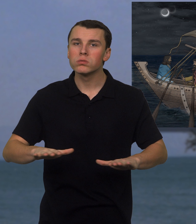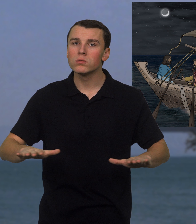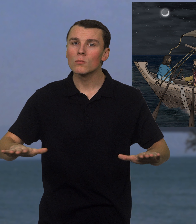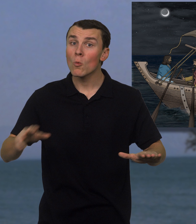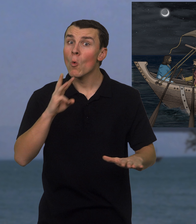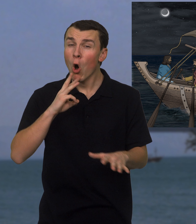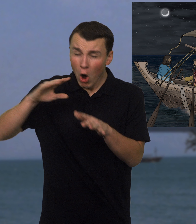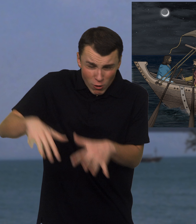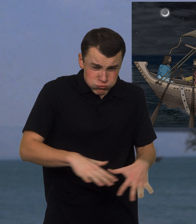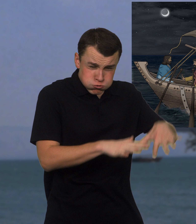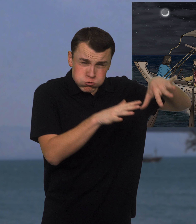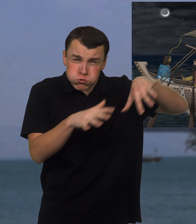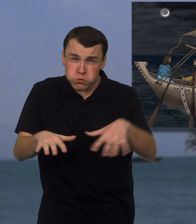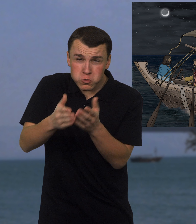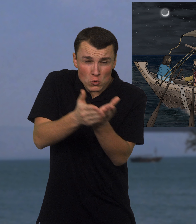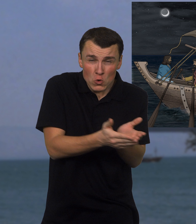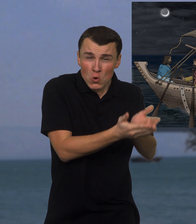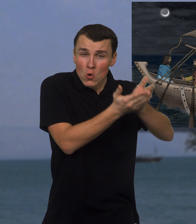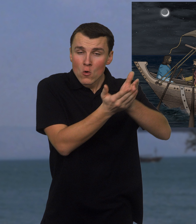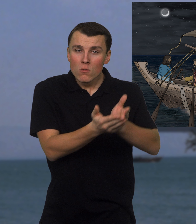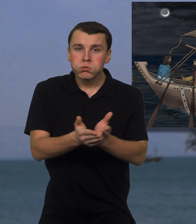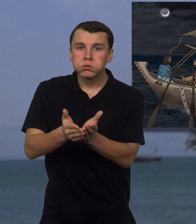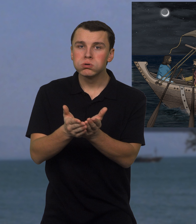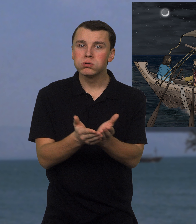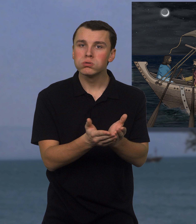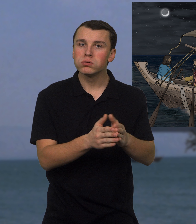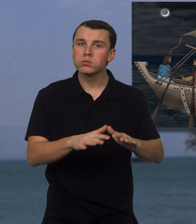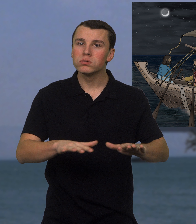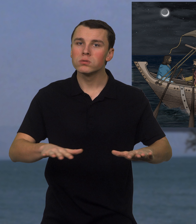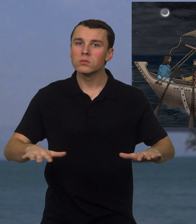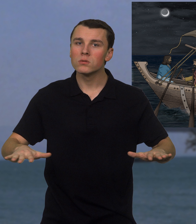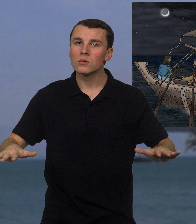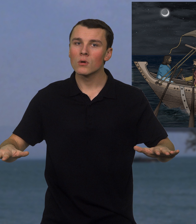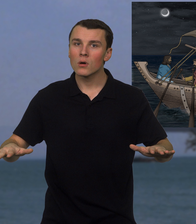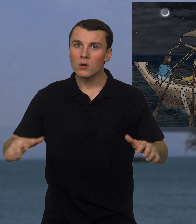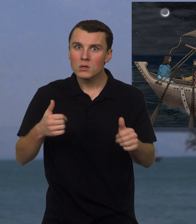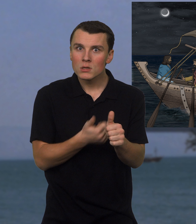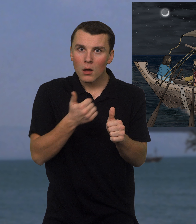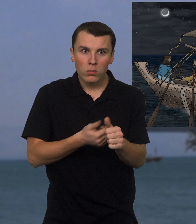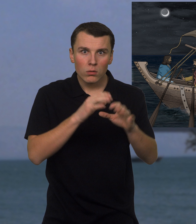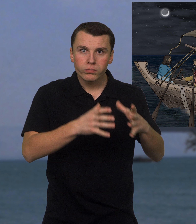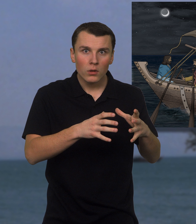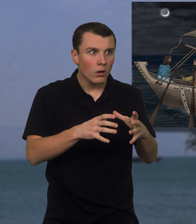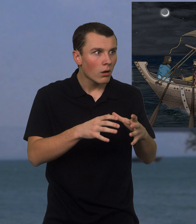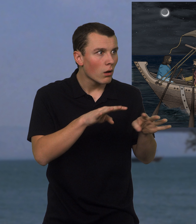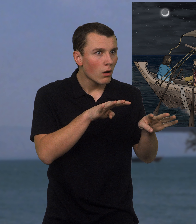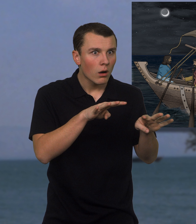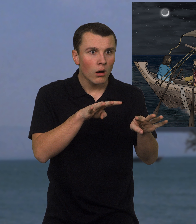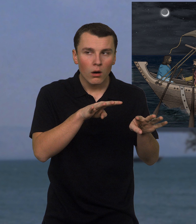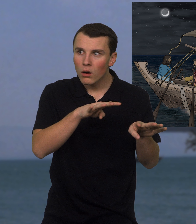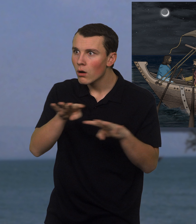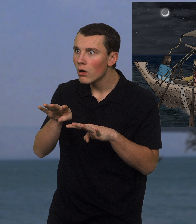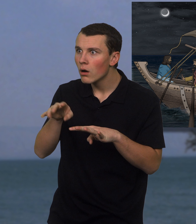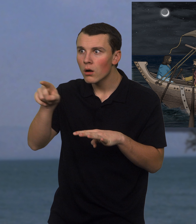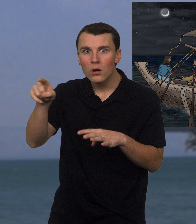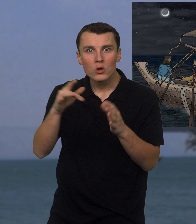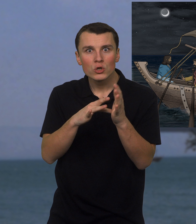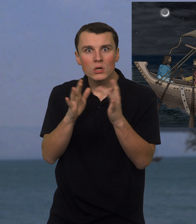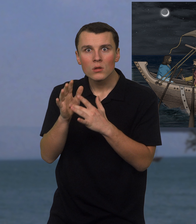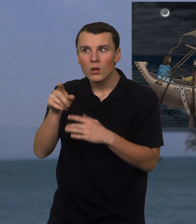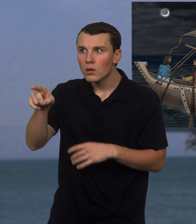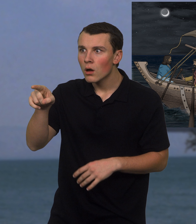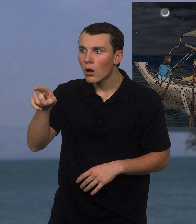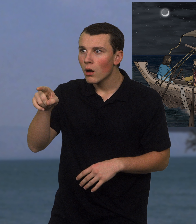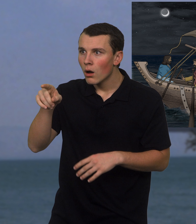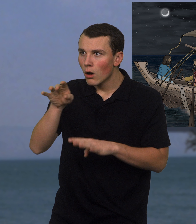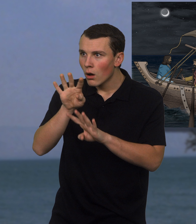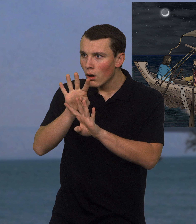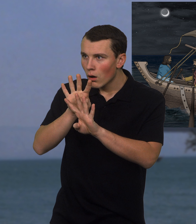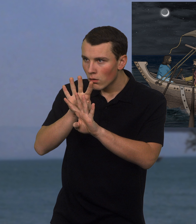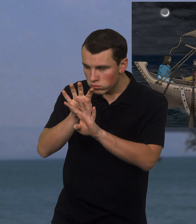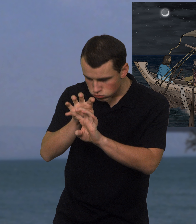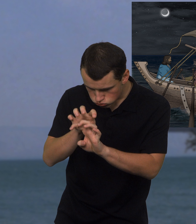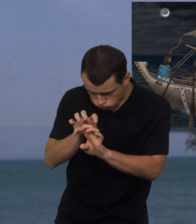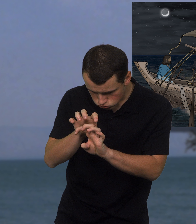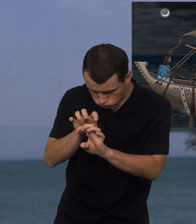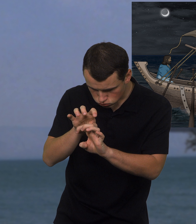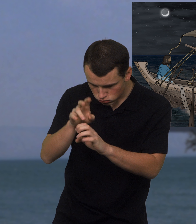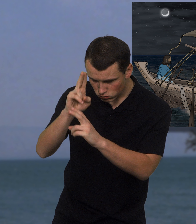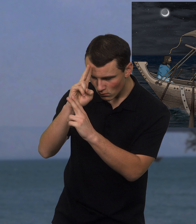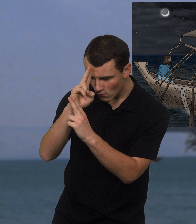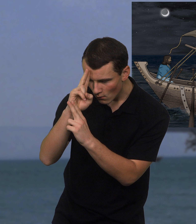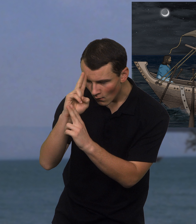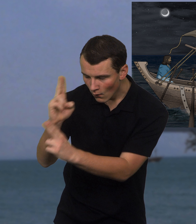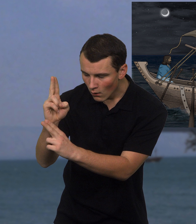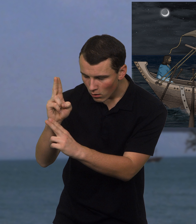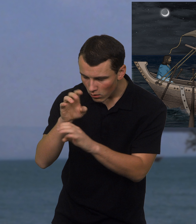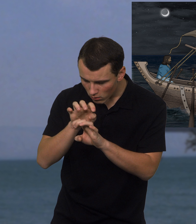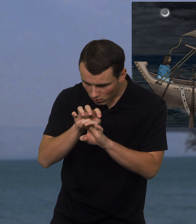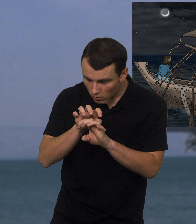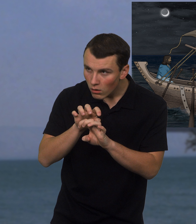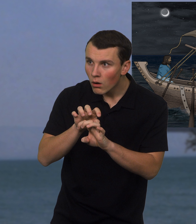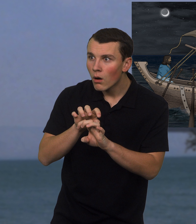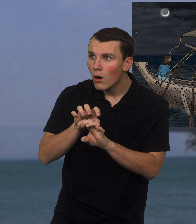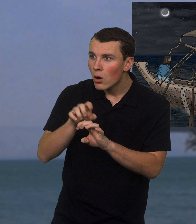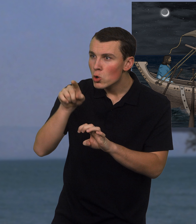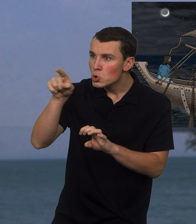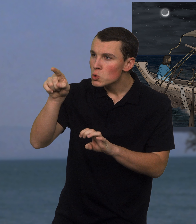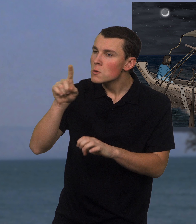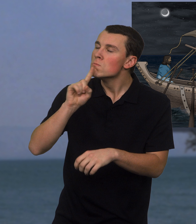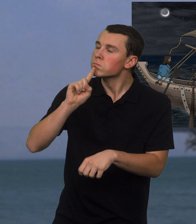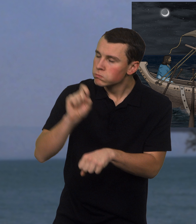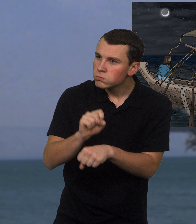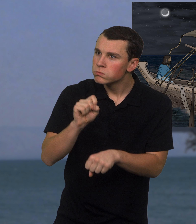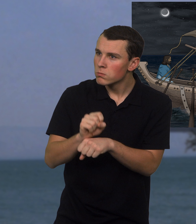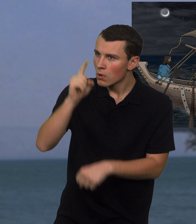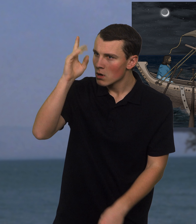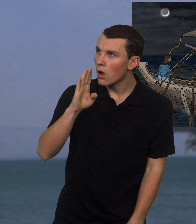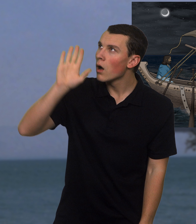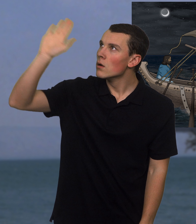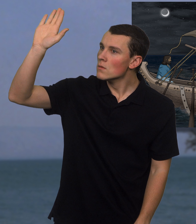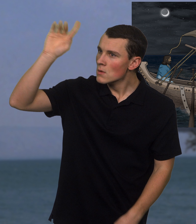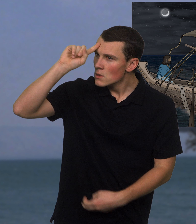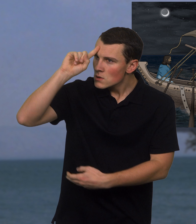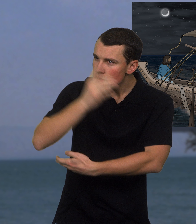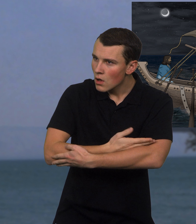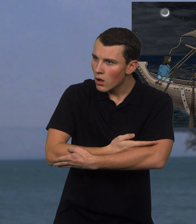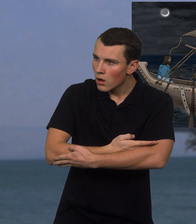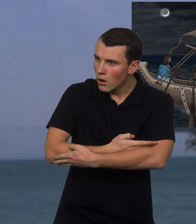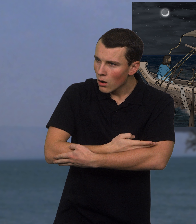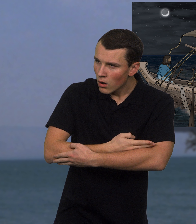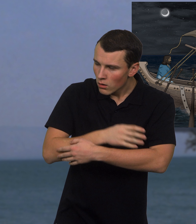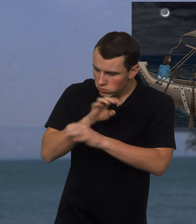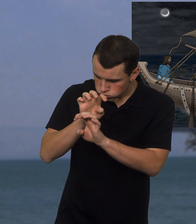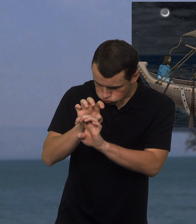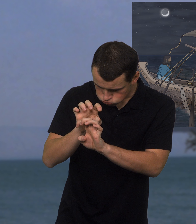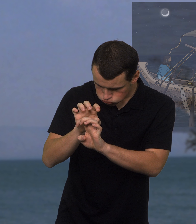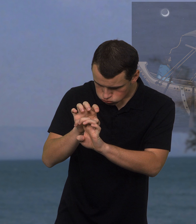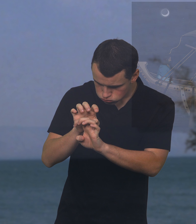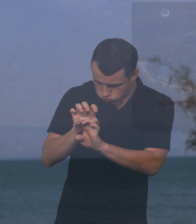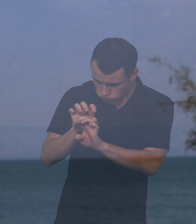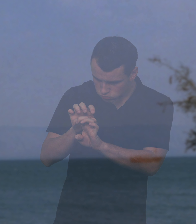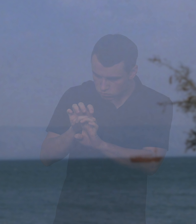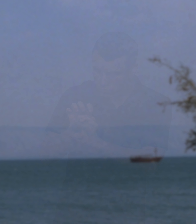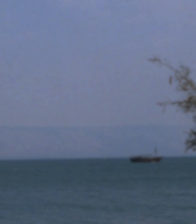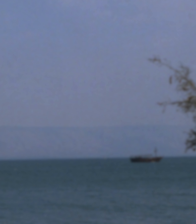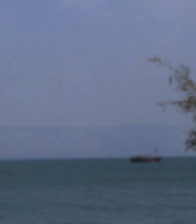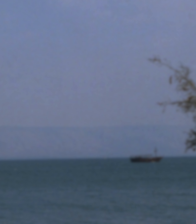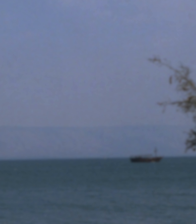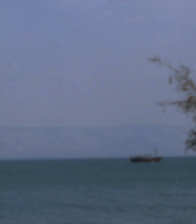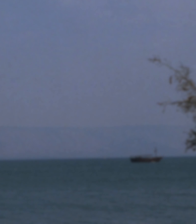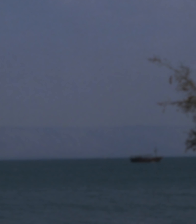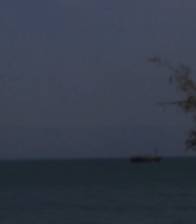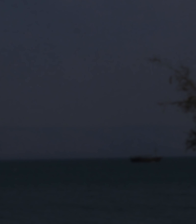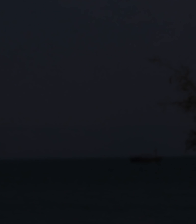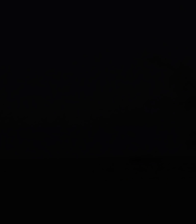Then those who were in the boat worshiped Him, saying, “Truly You are the Son of God!”